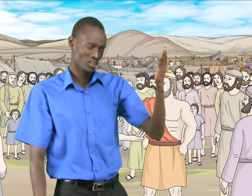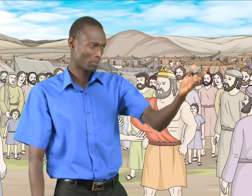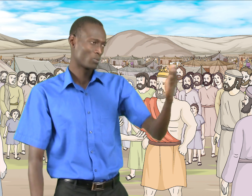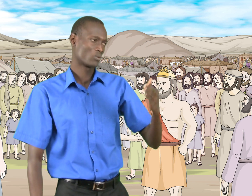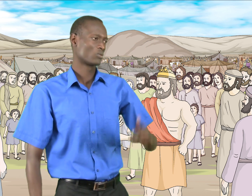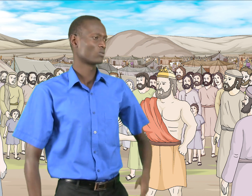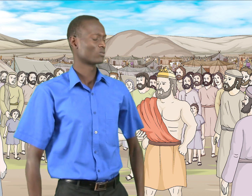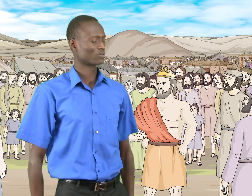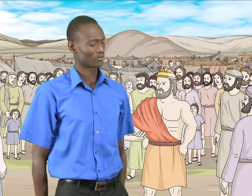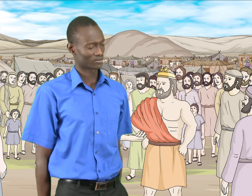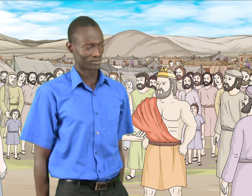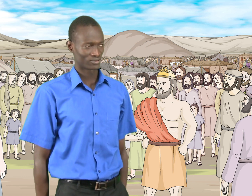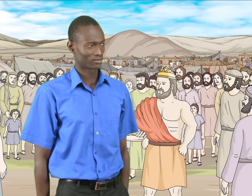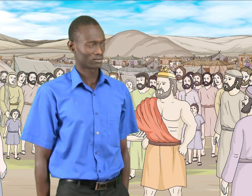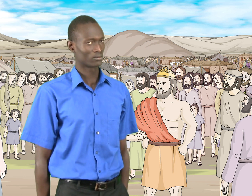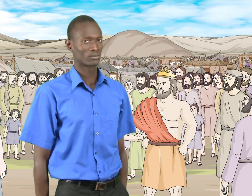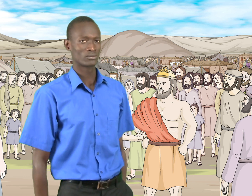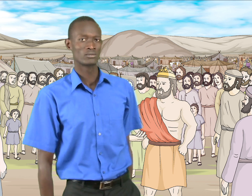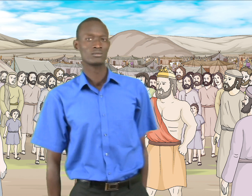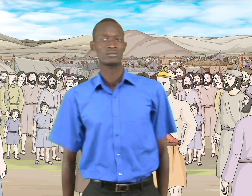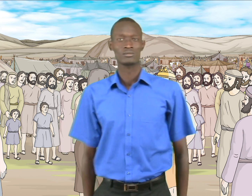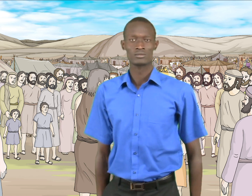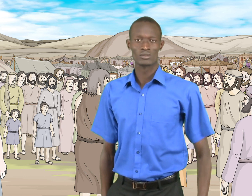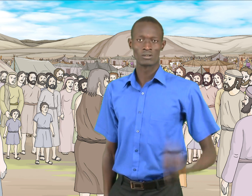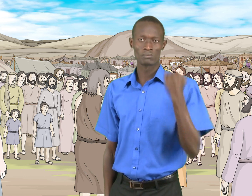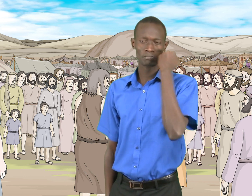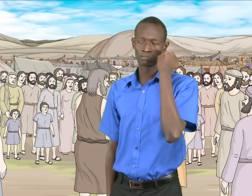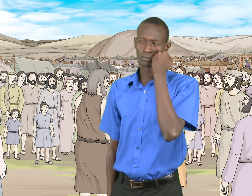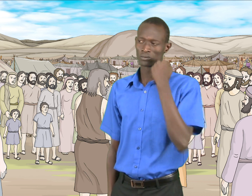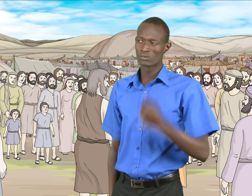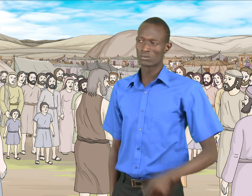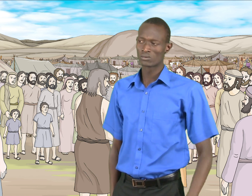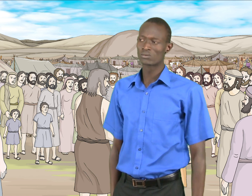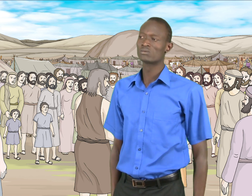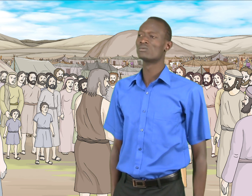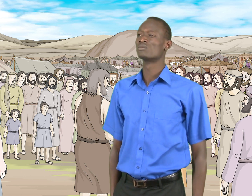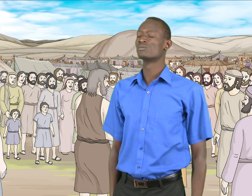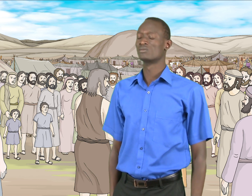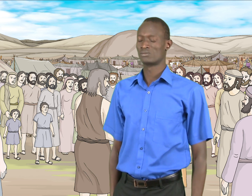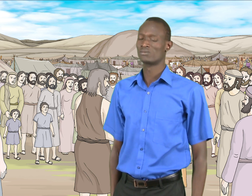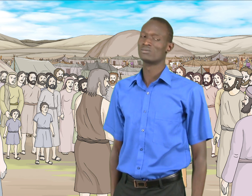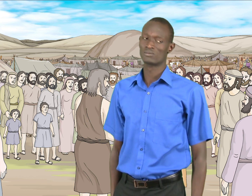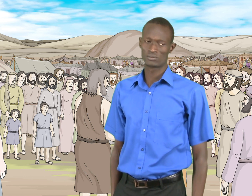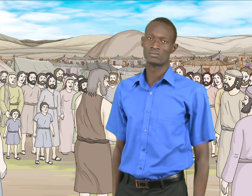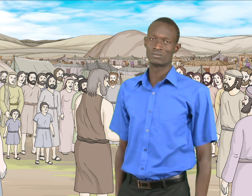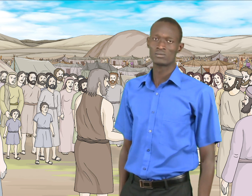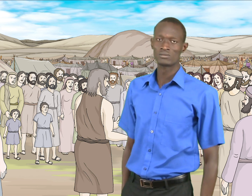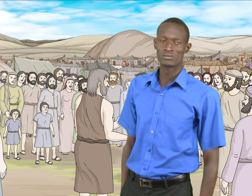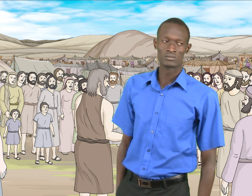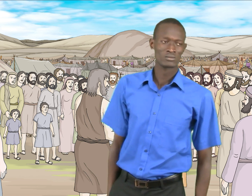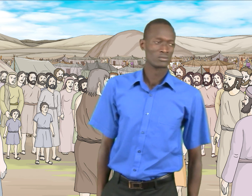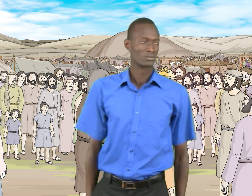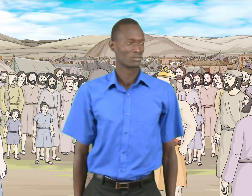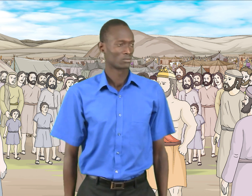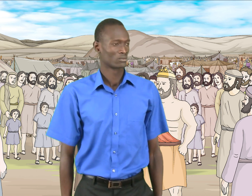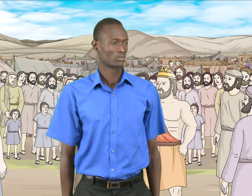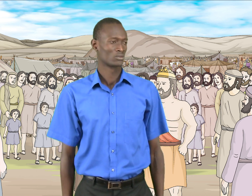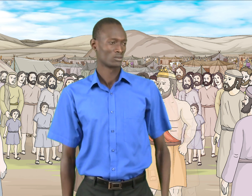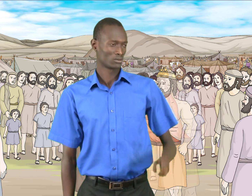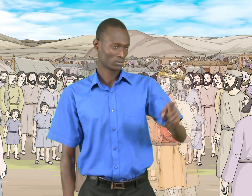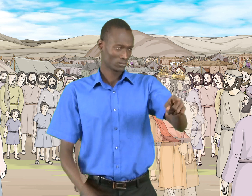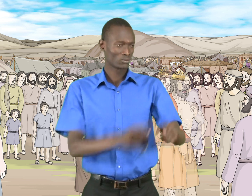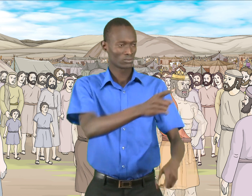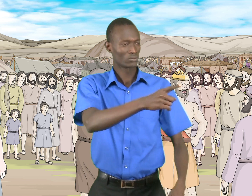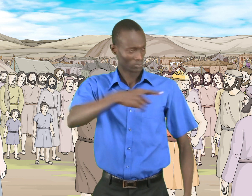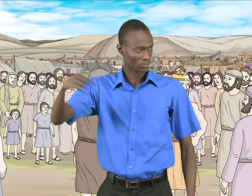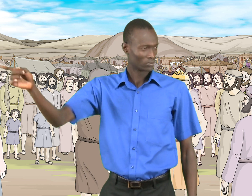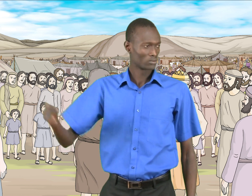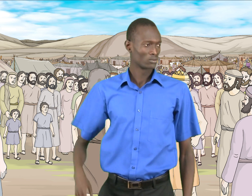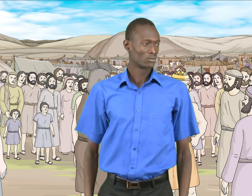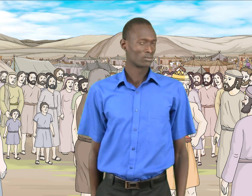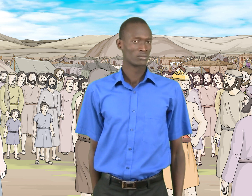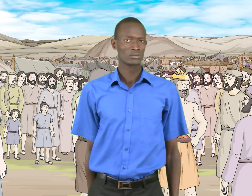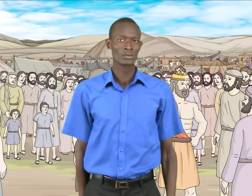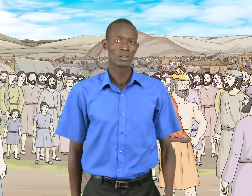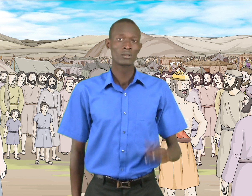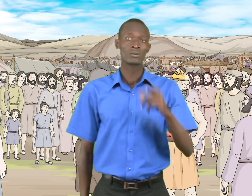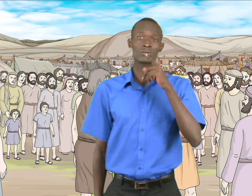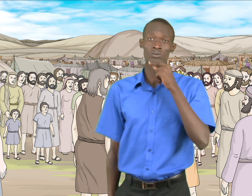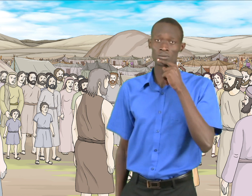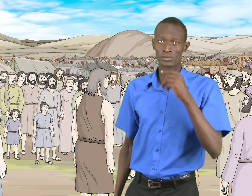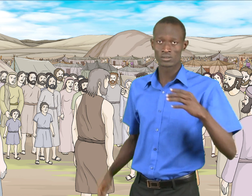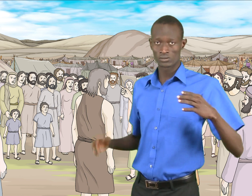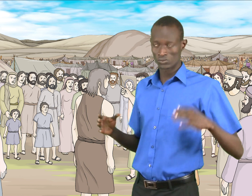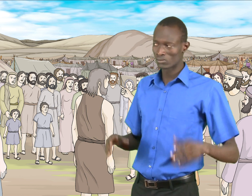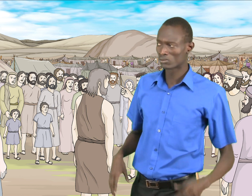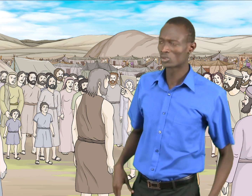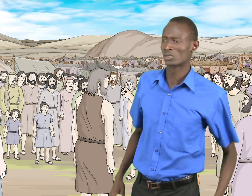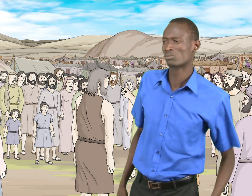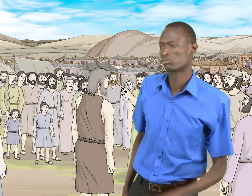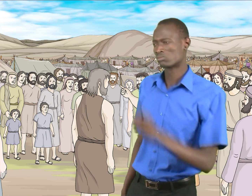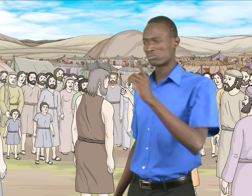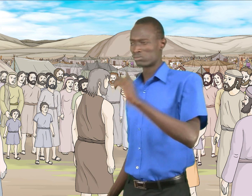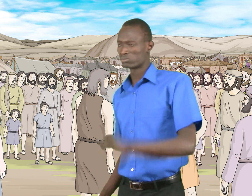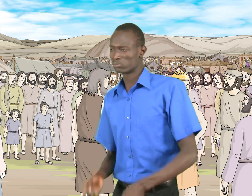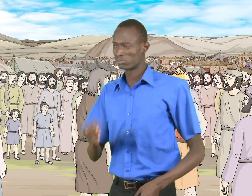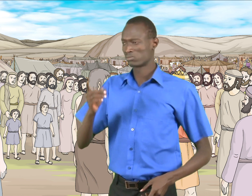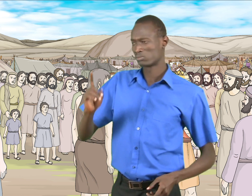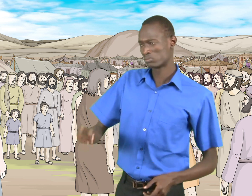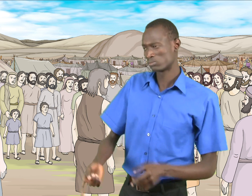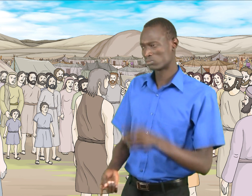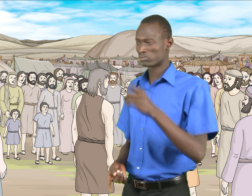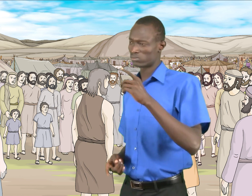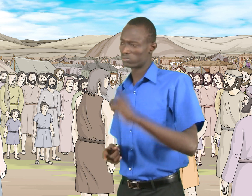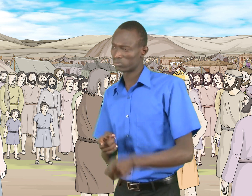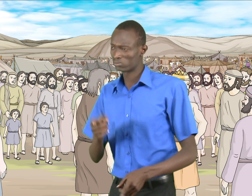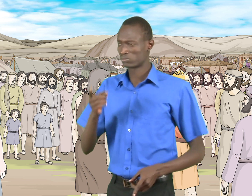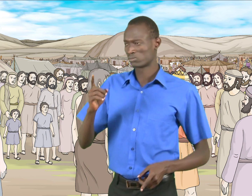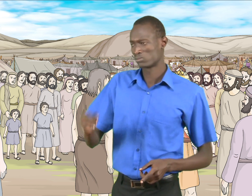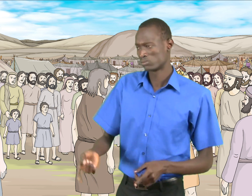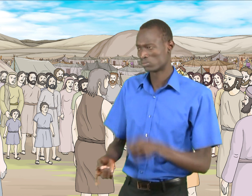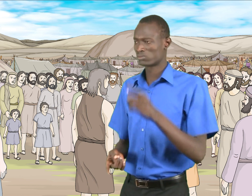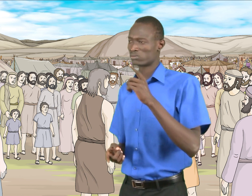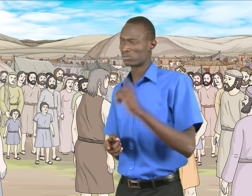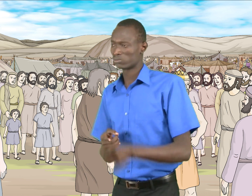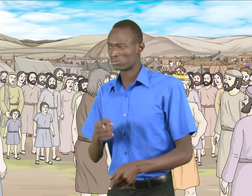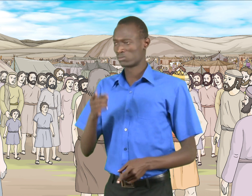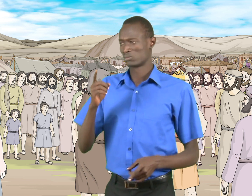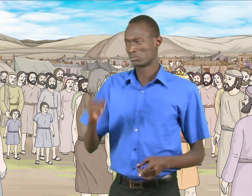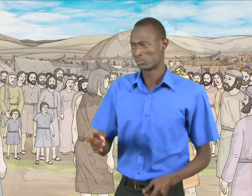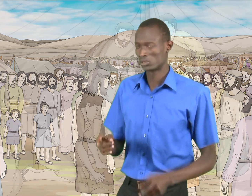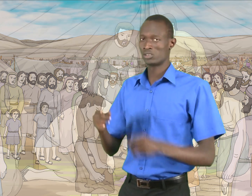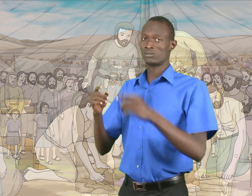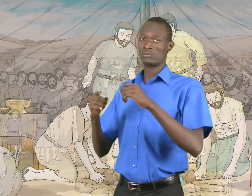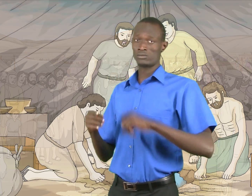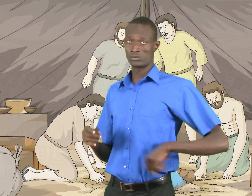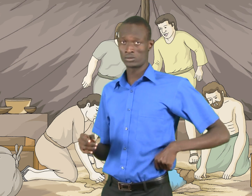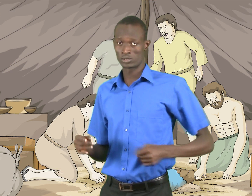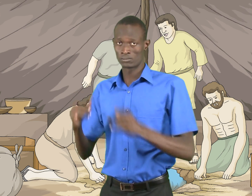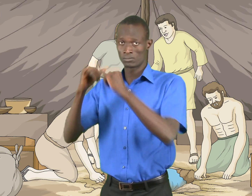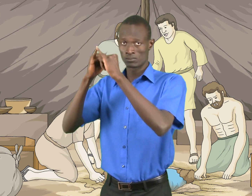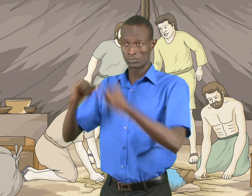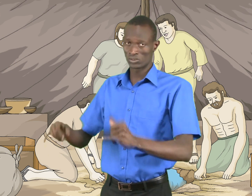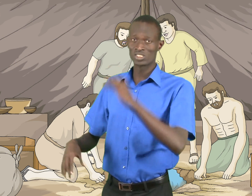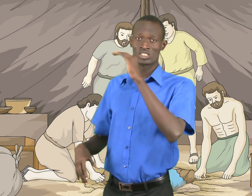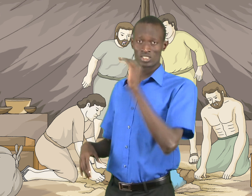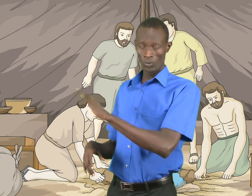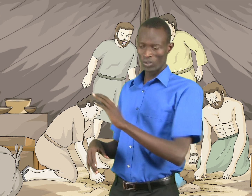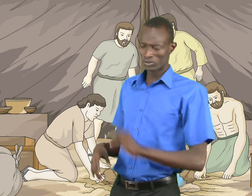They are hidden in the ground inside my tent, with the silver underneath.”